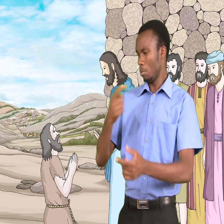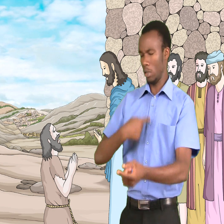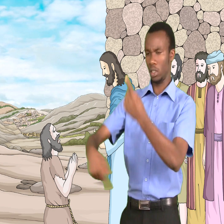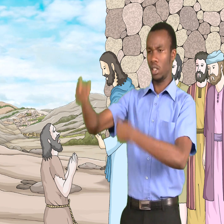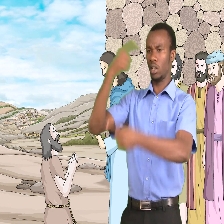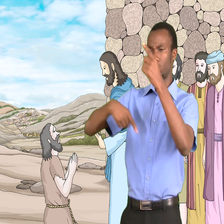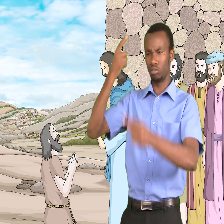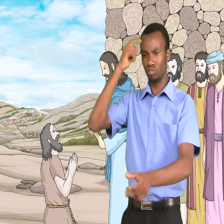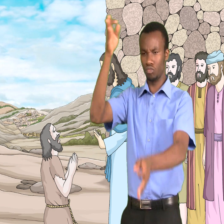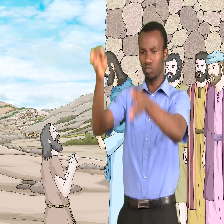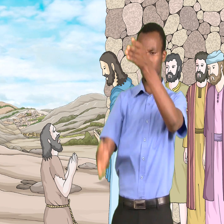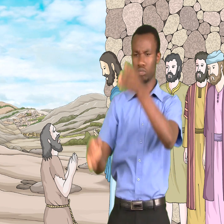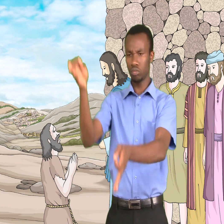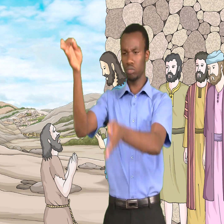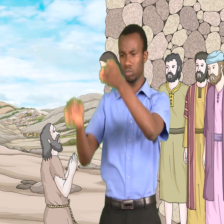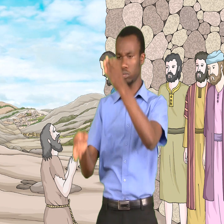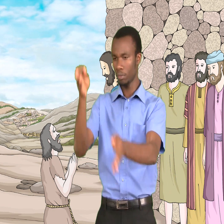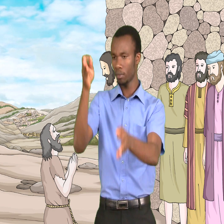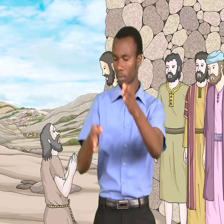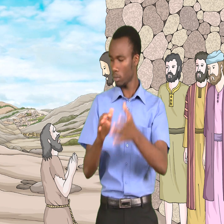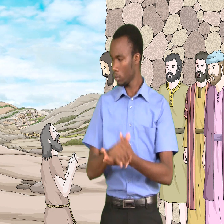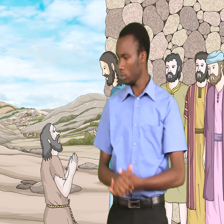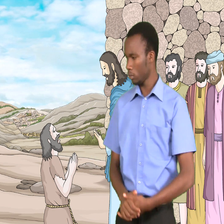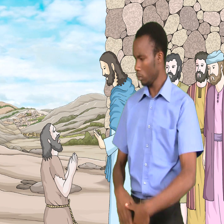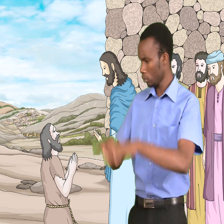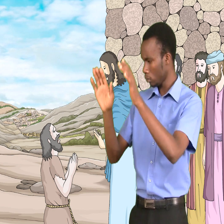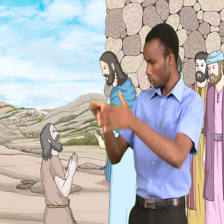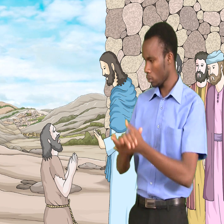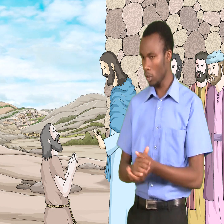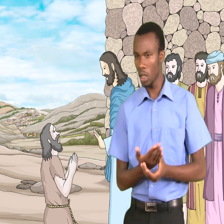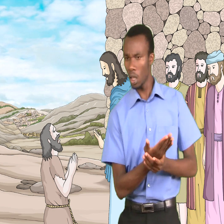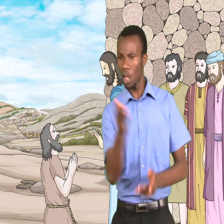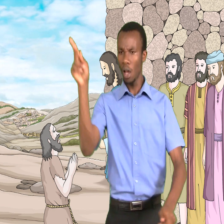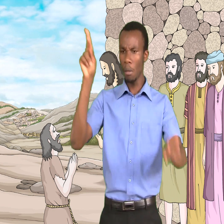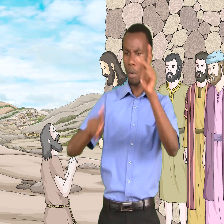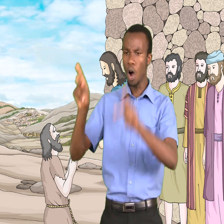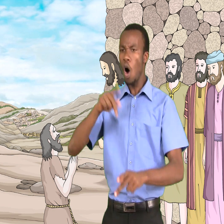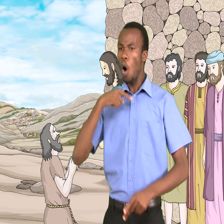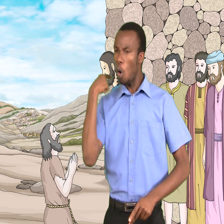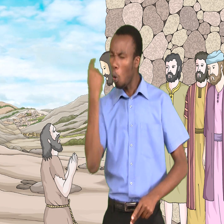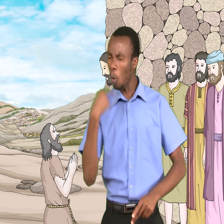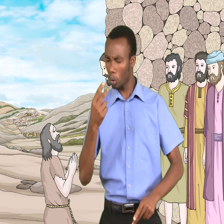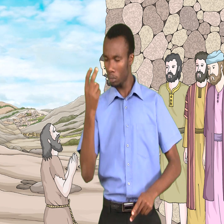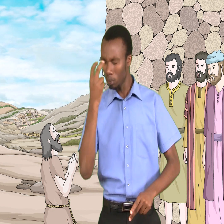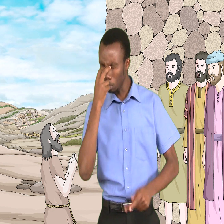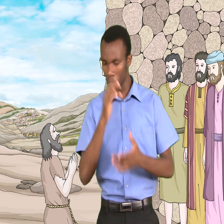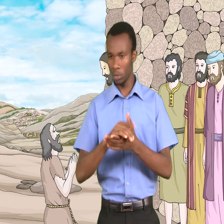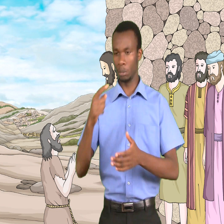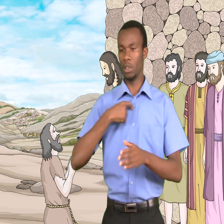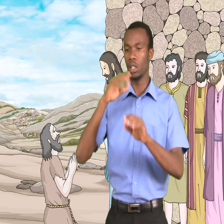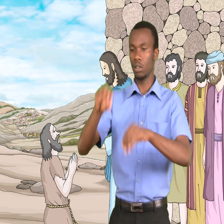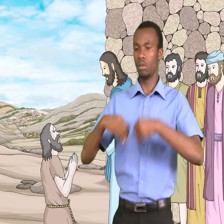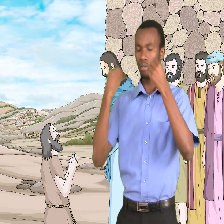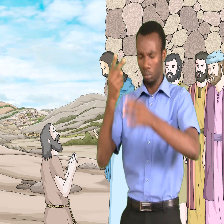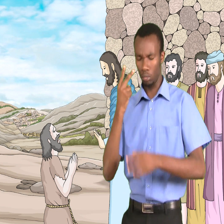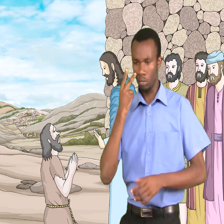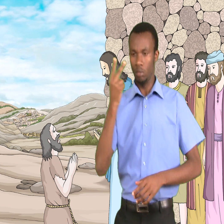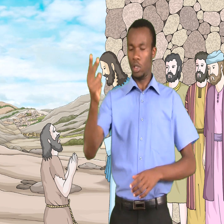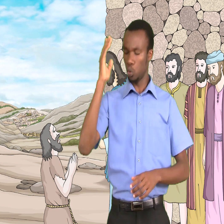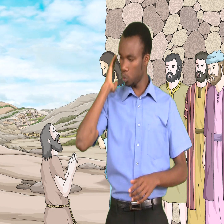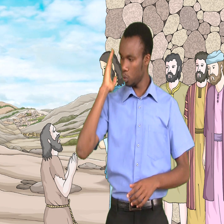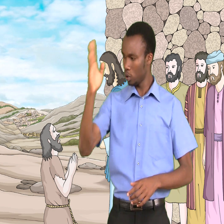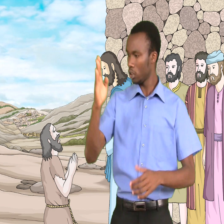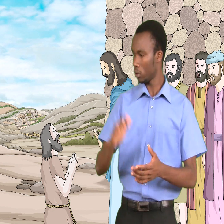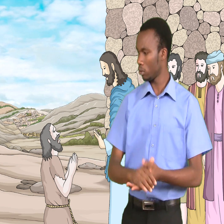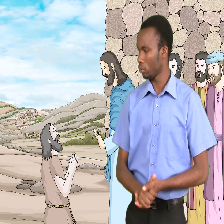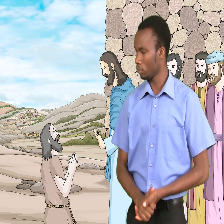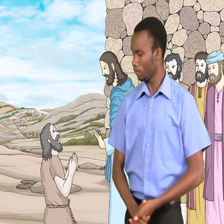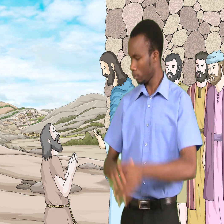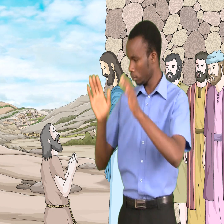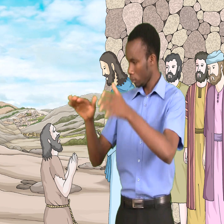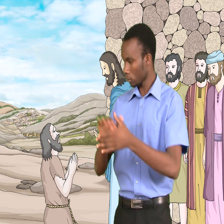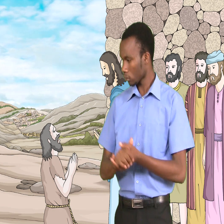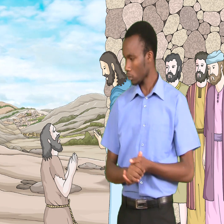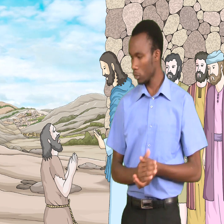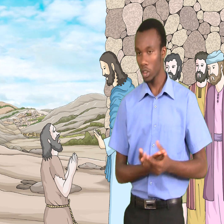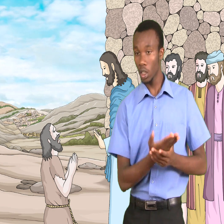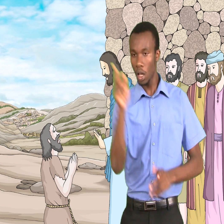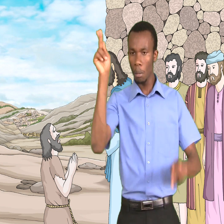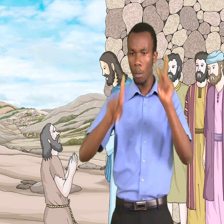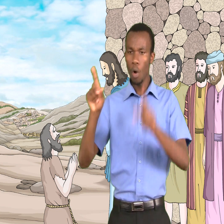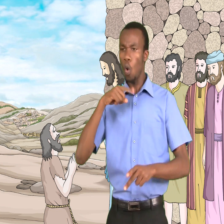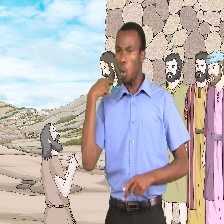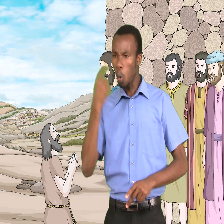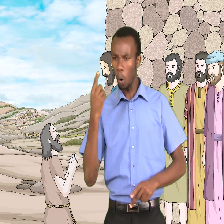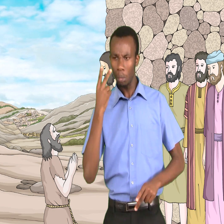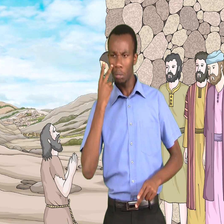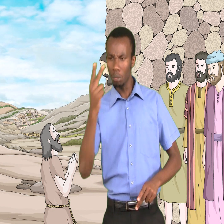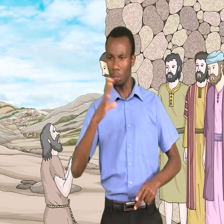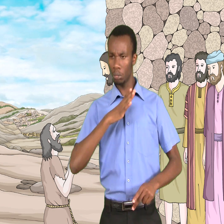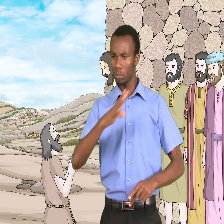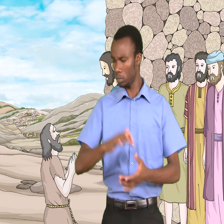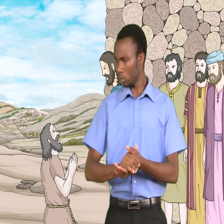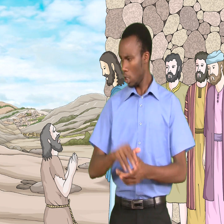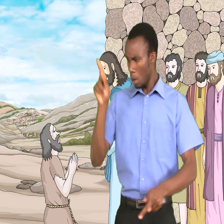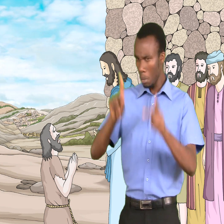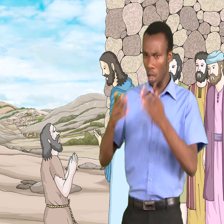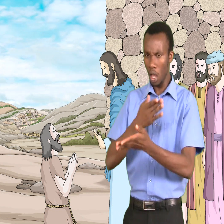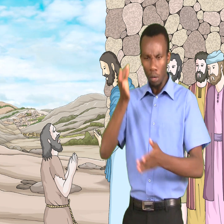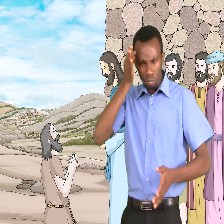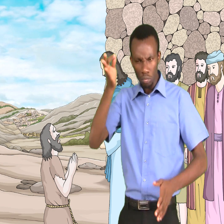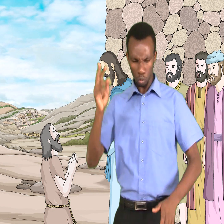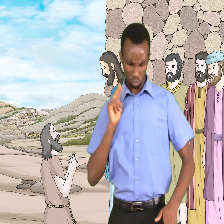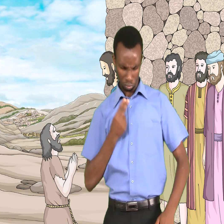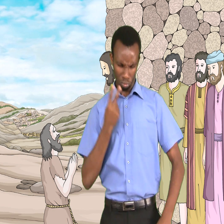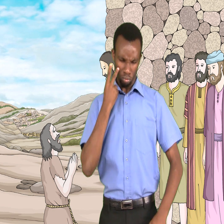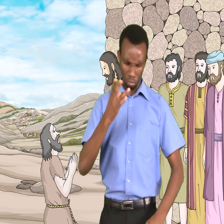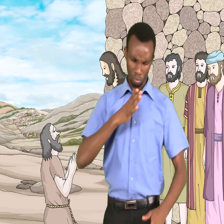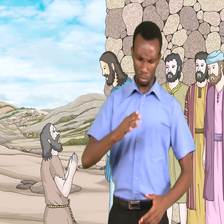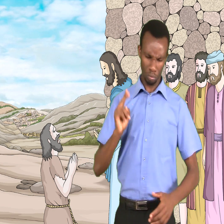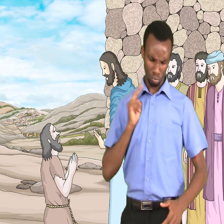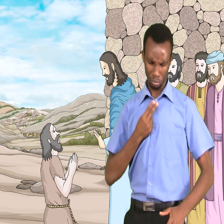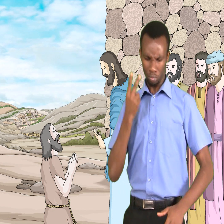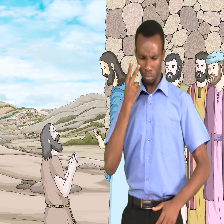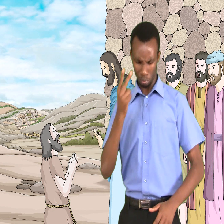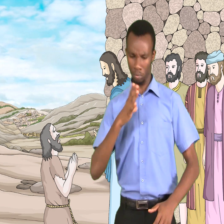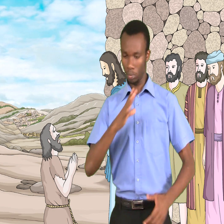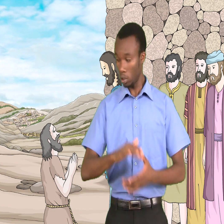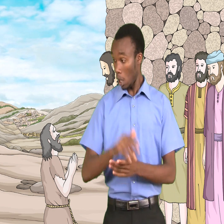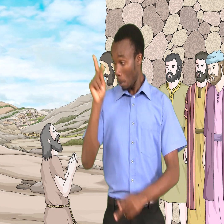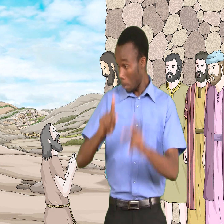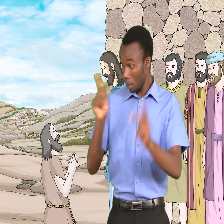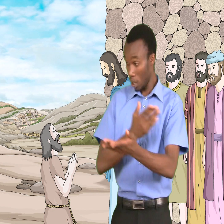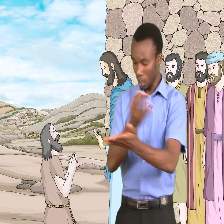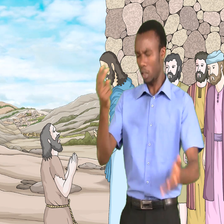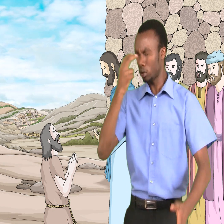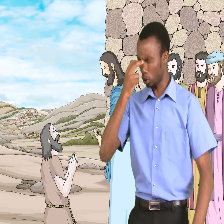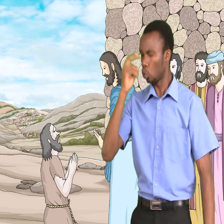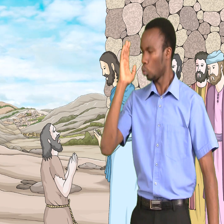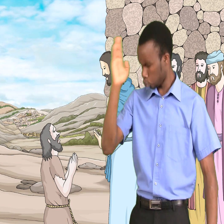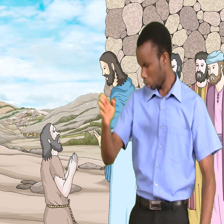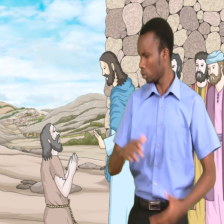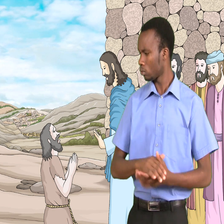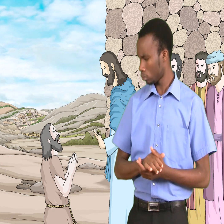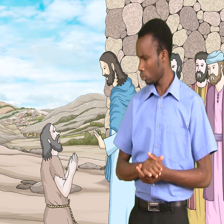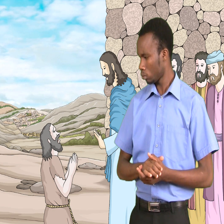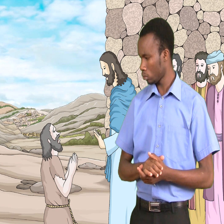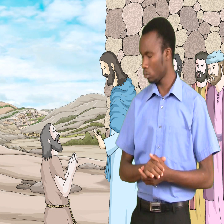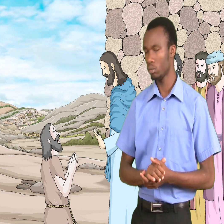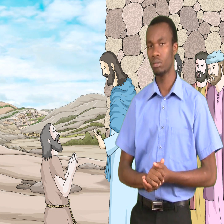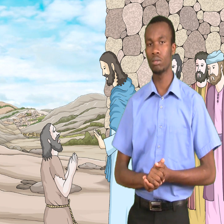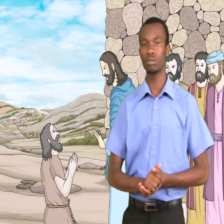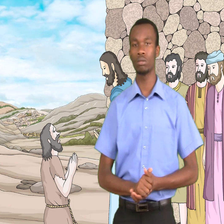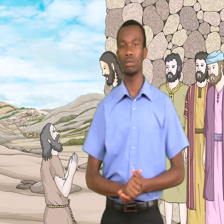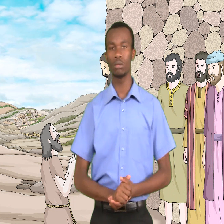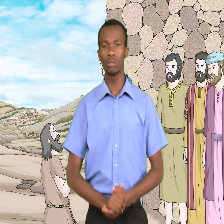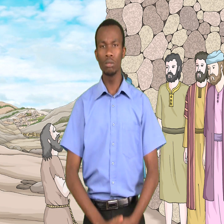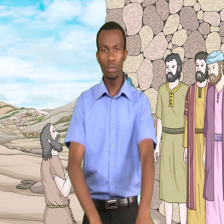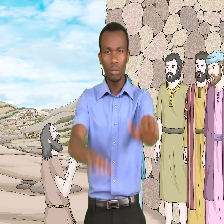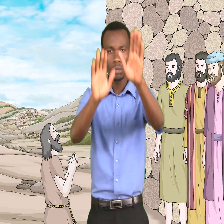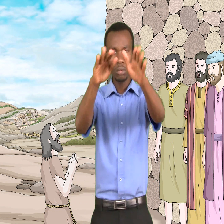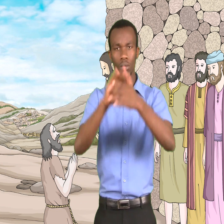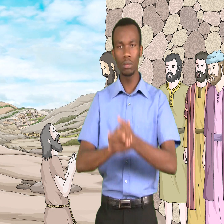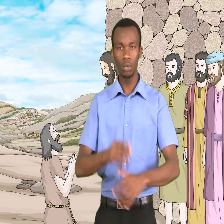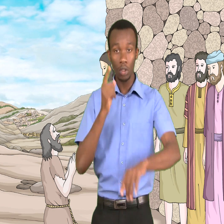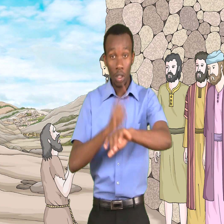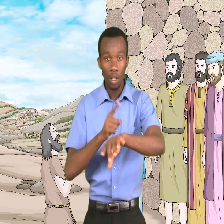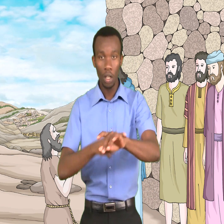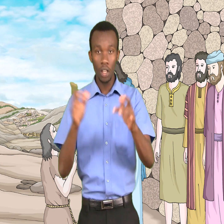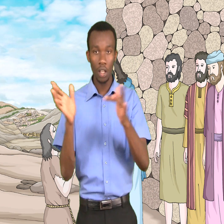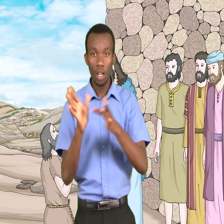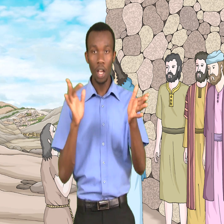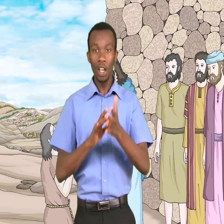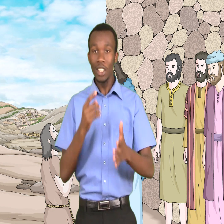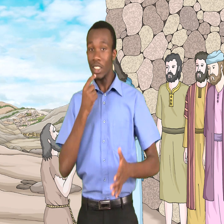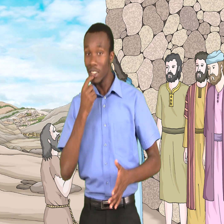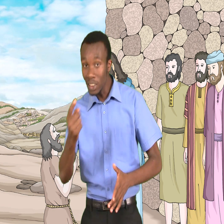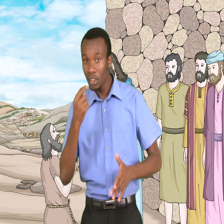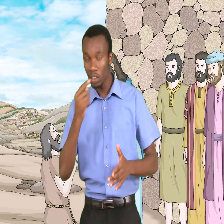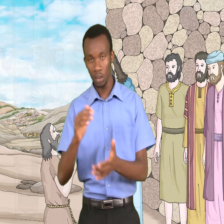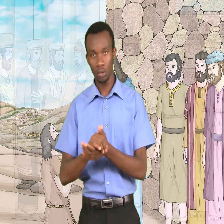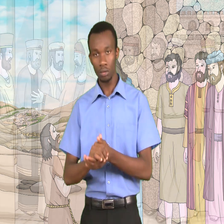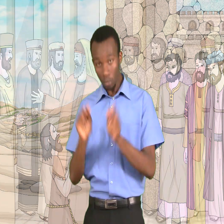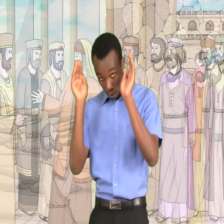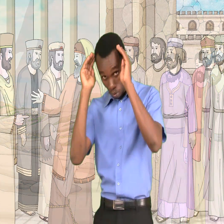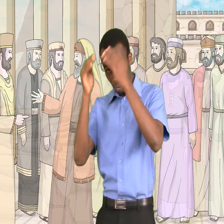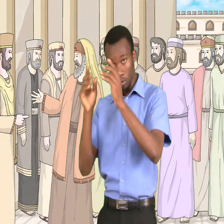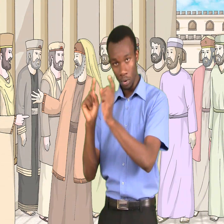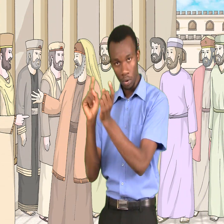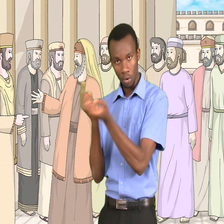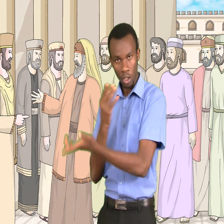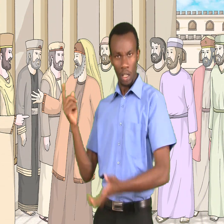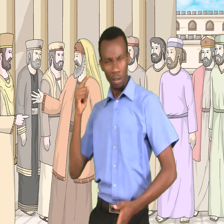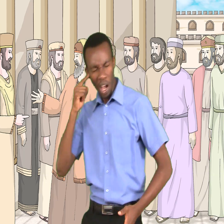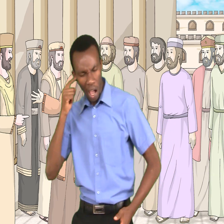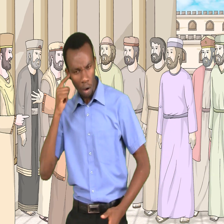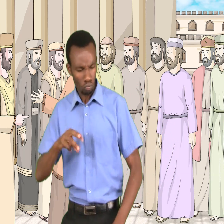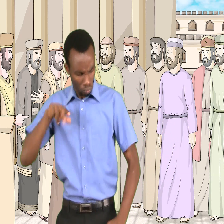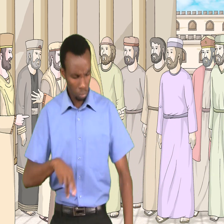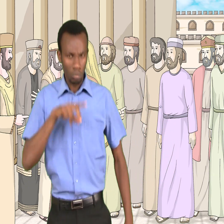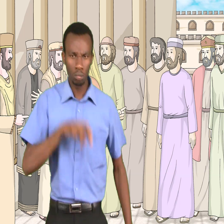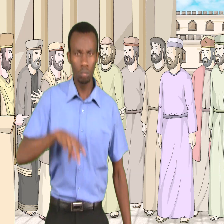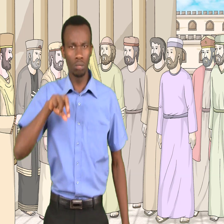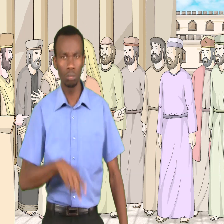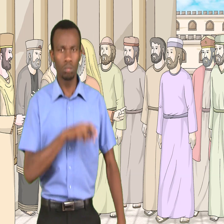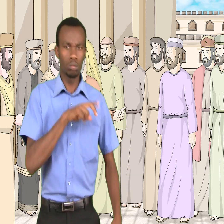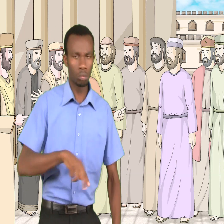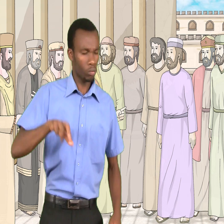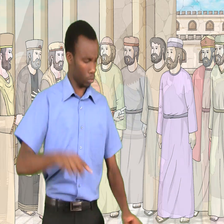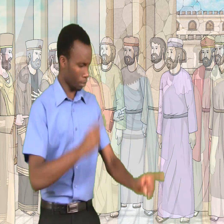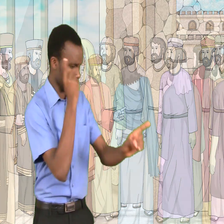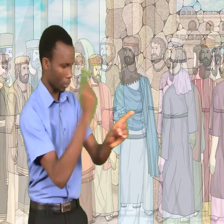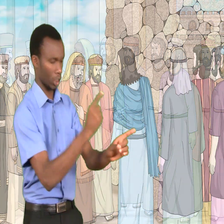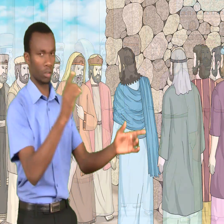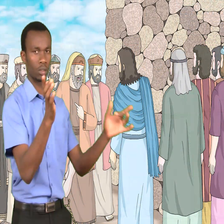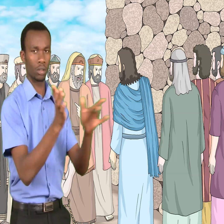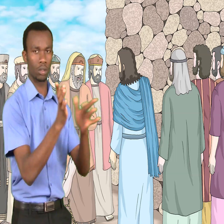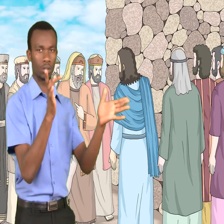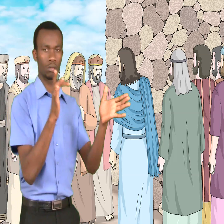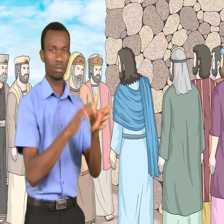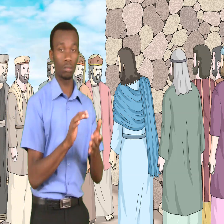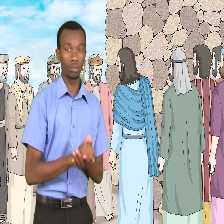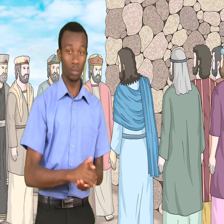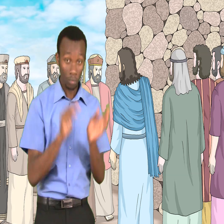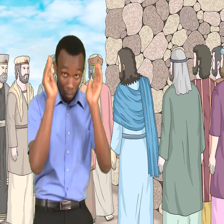Then Jesus declared, “For judgment I have come into this world, so that the blind may see and those who see may become blind.”